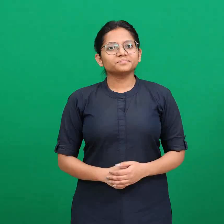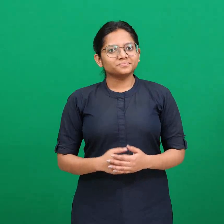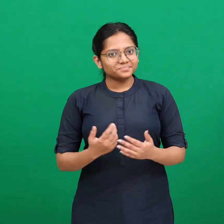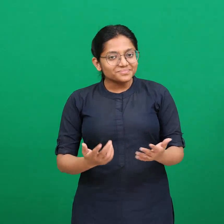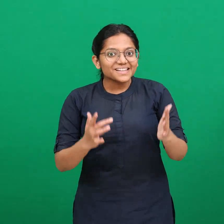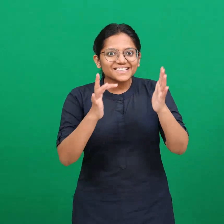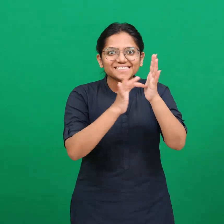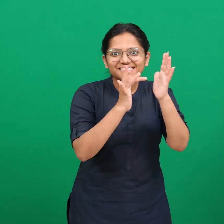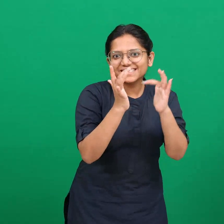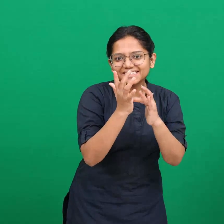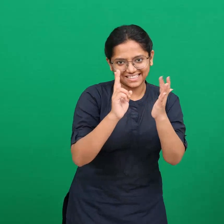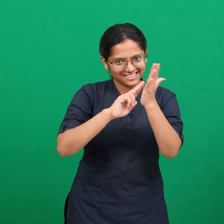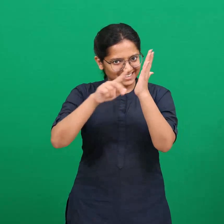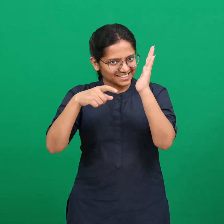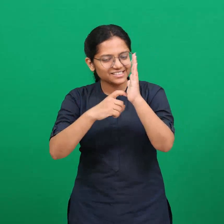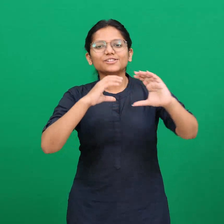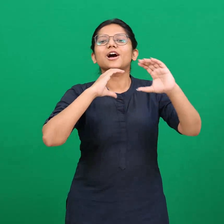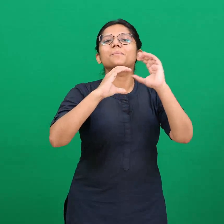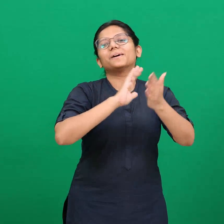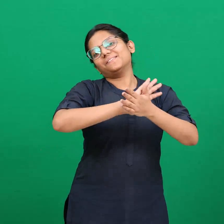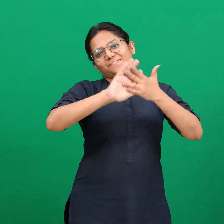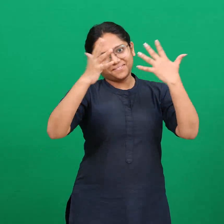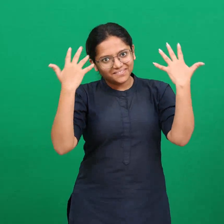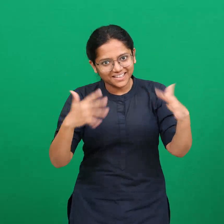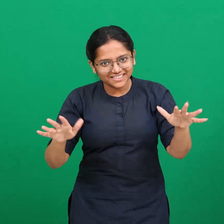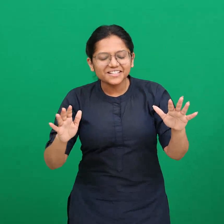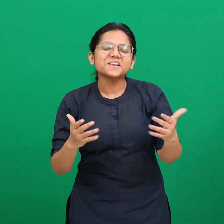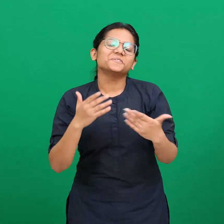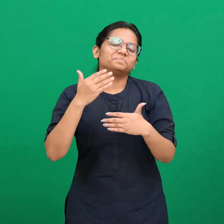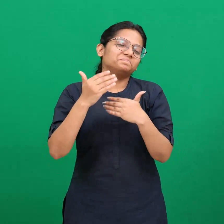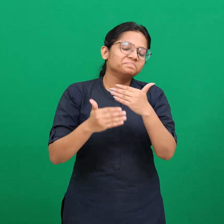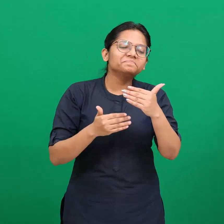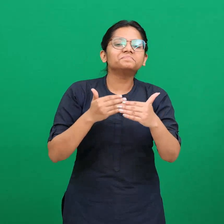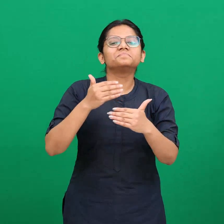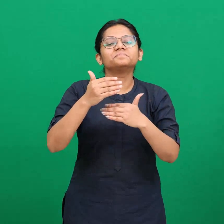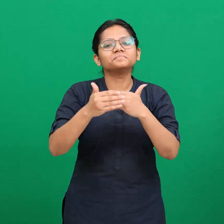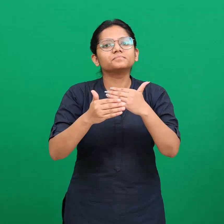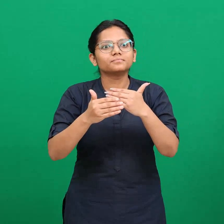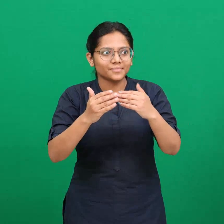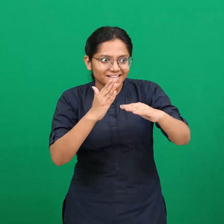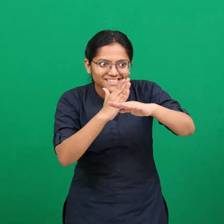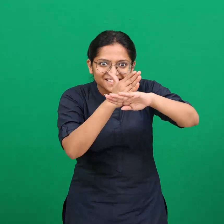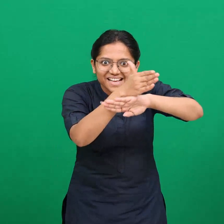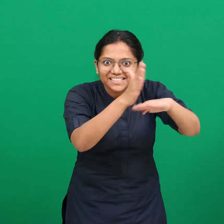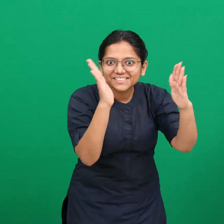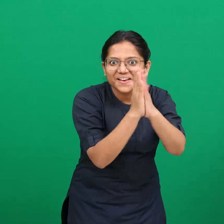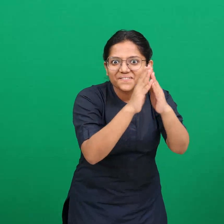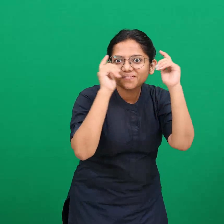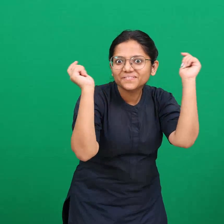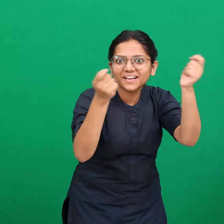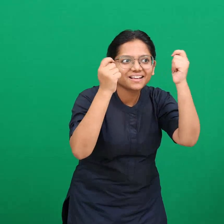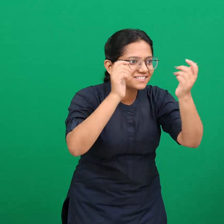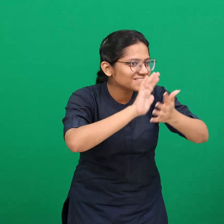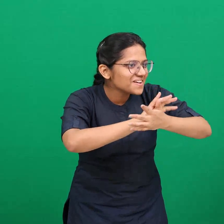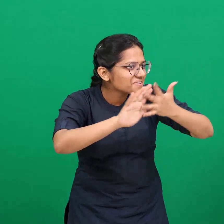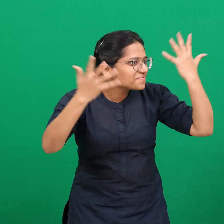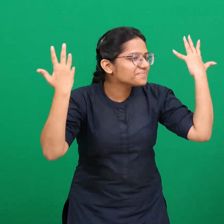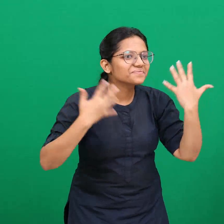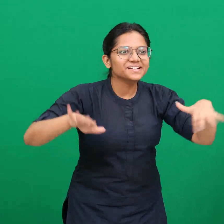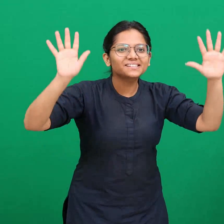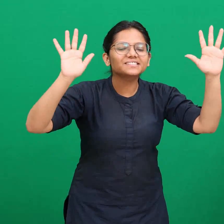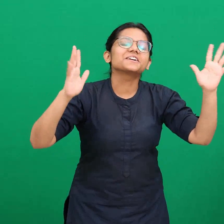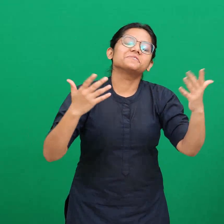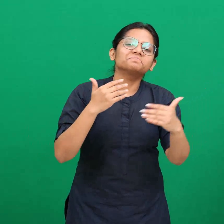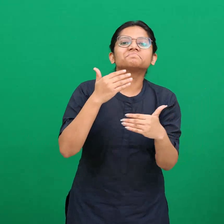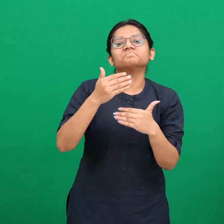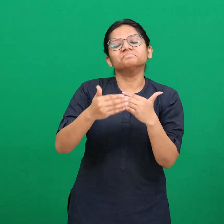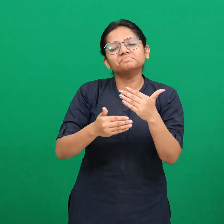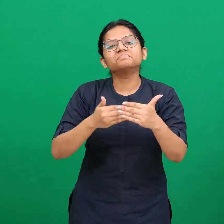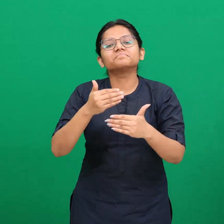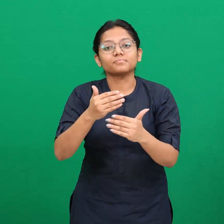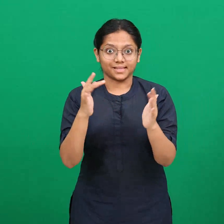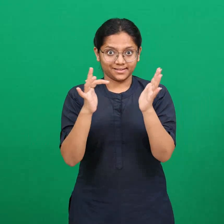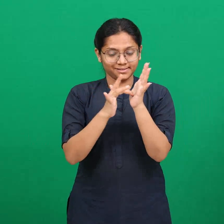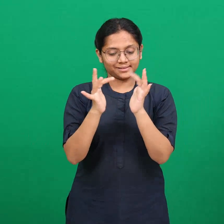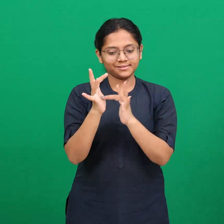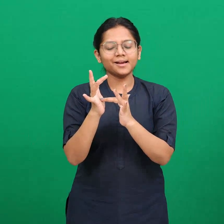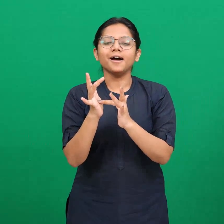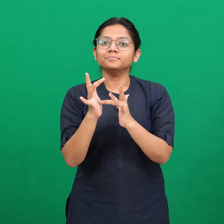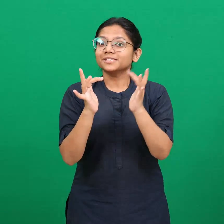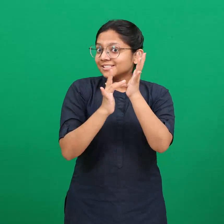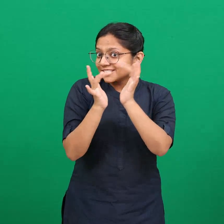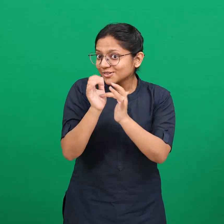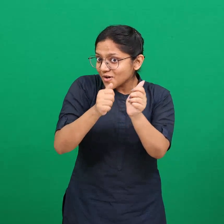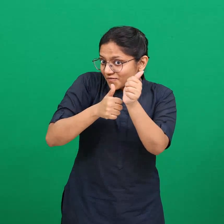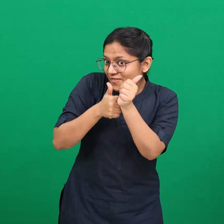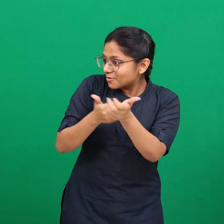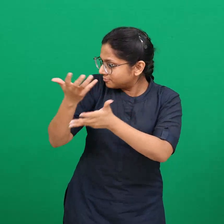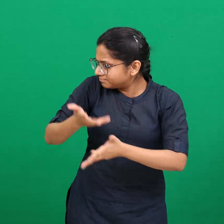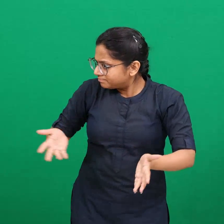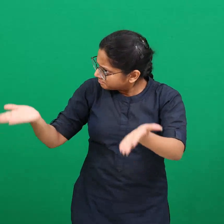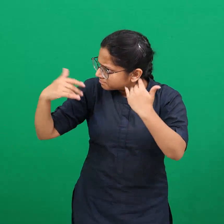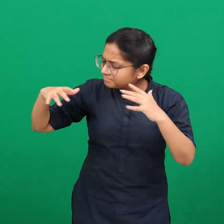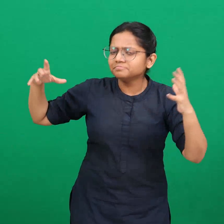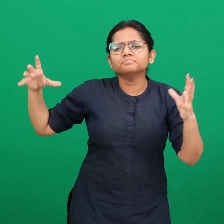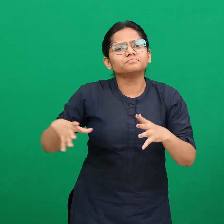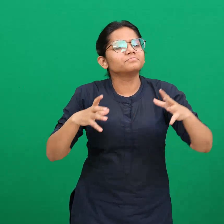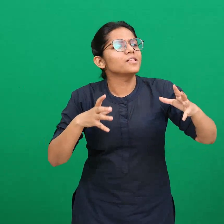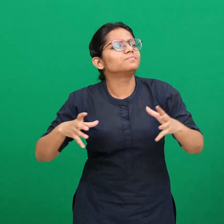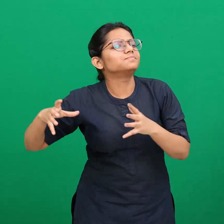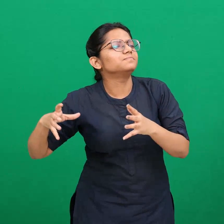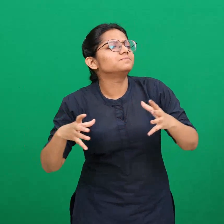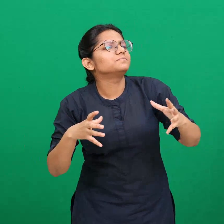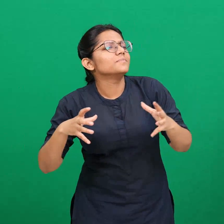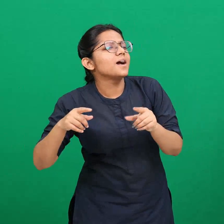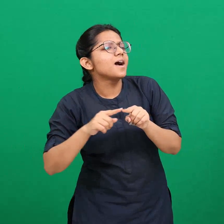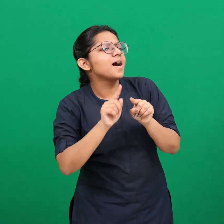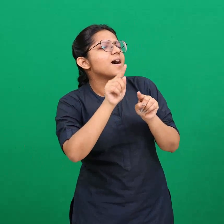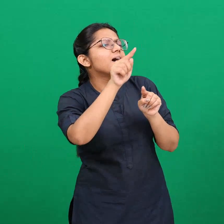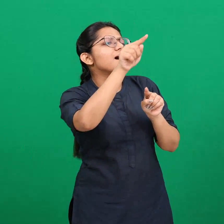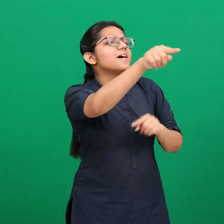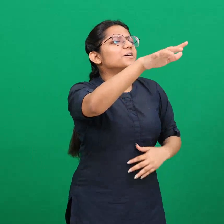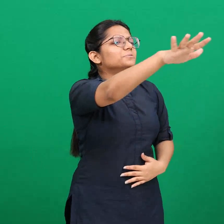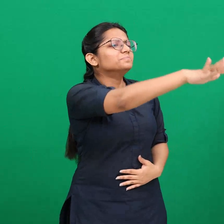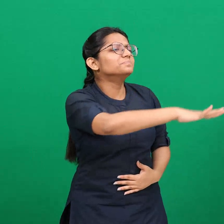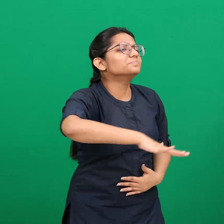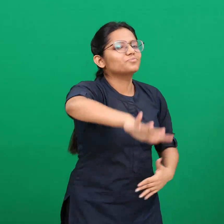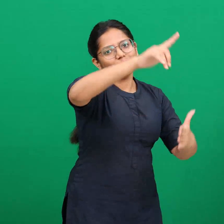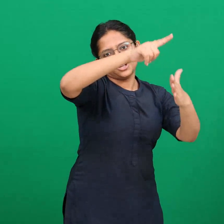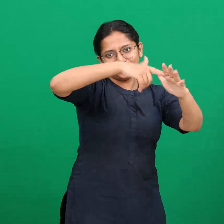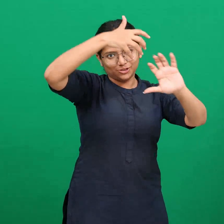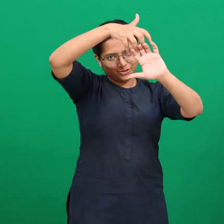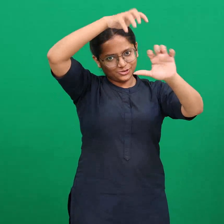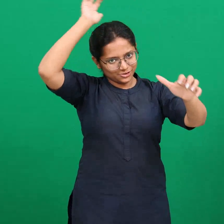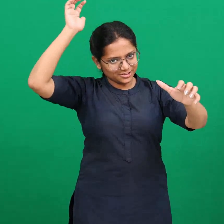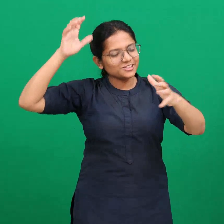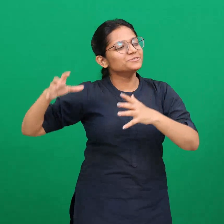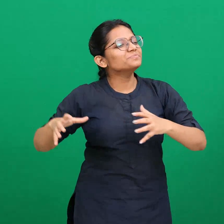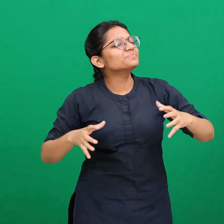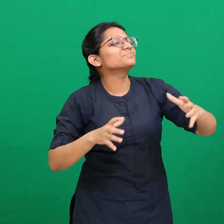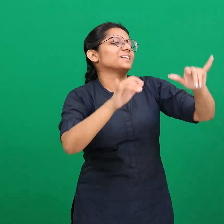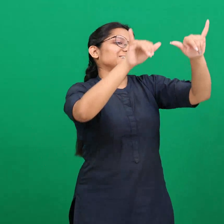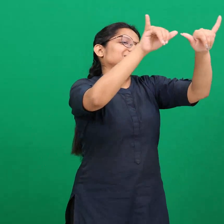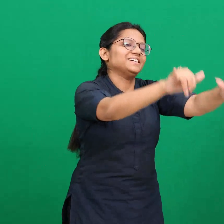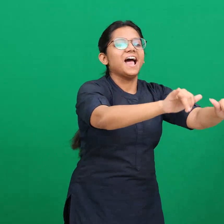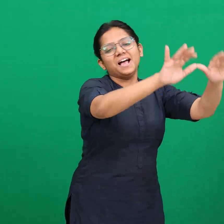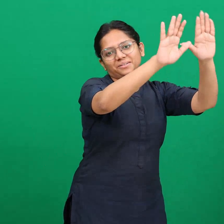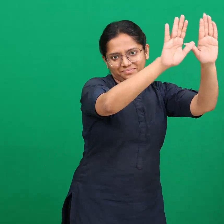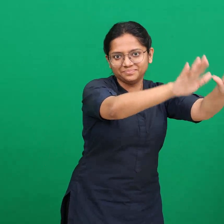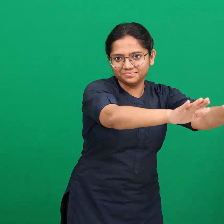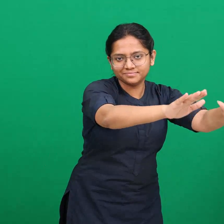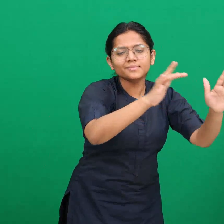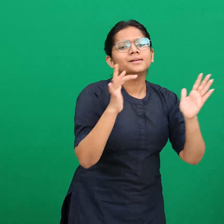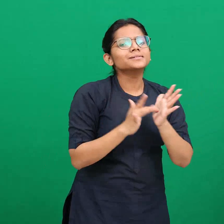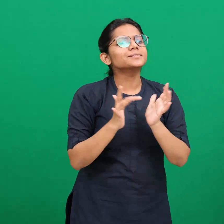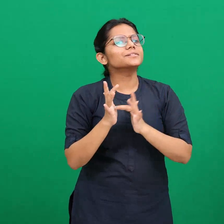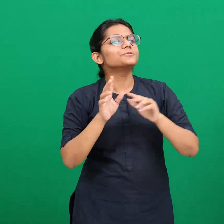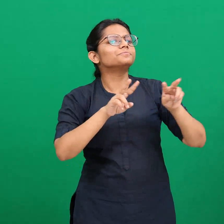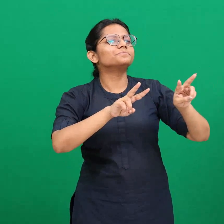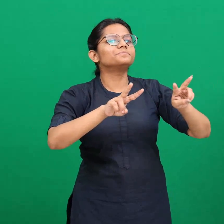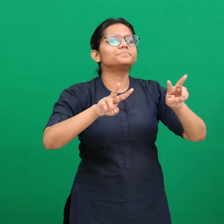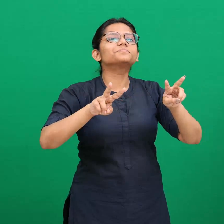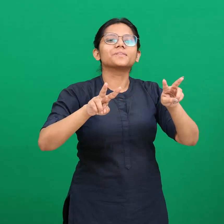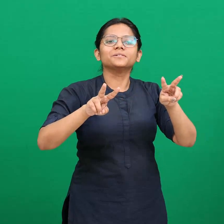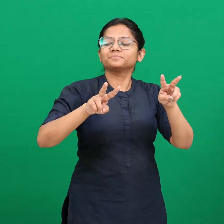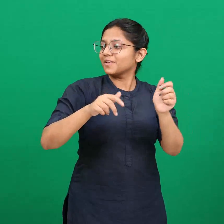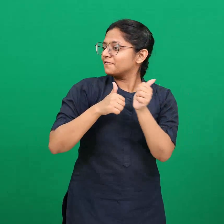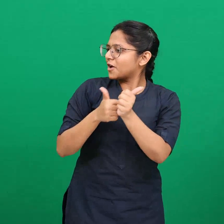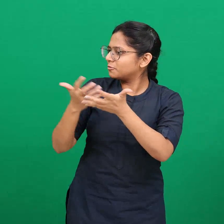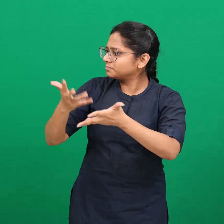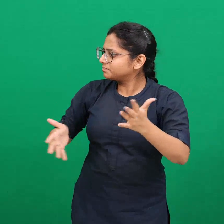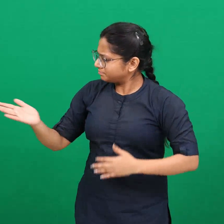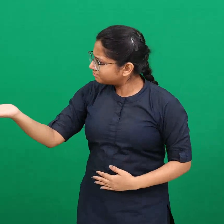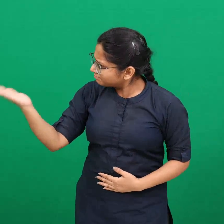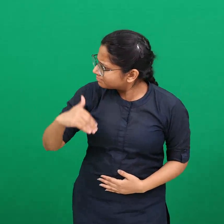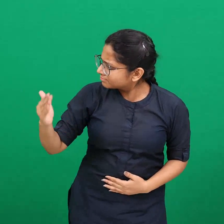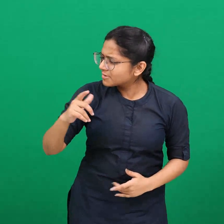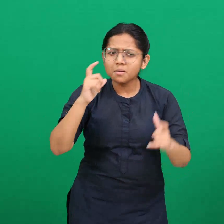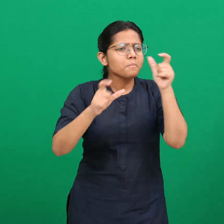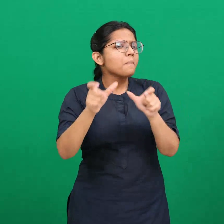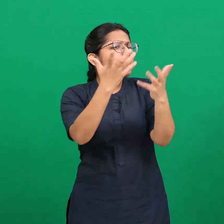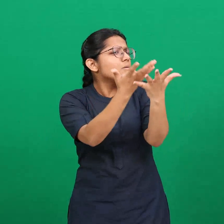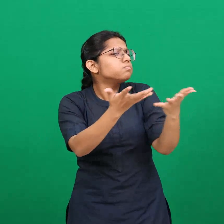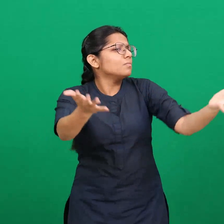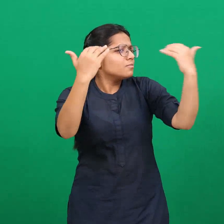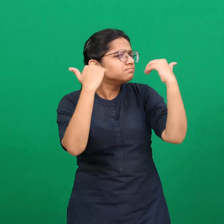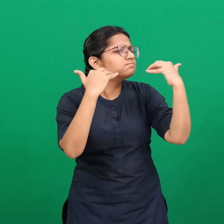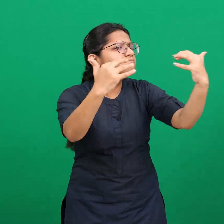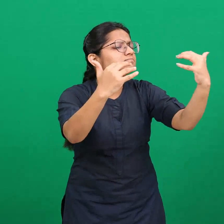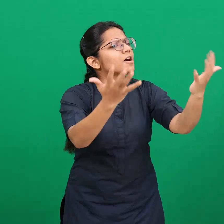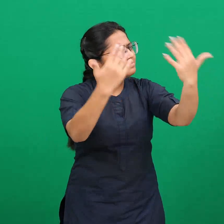After this, Jesus and His disciples went into the Judean countryside, where He spent some time with them and baptized.